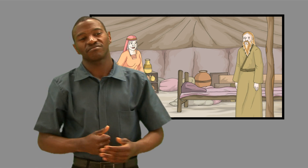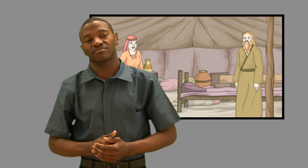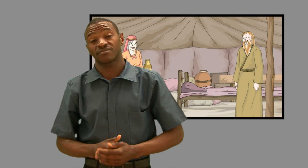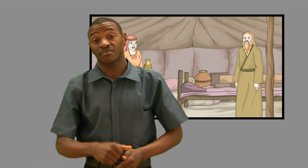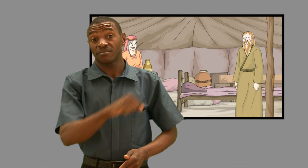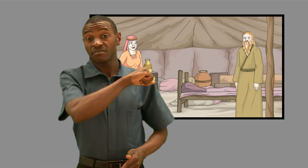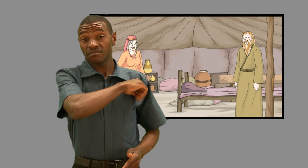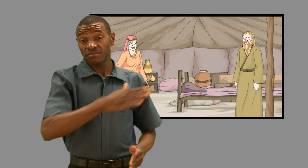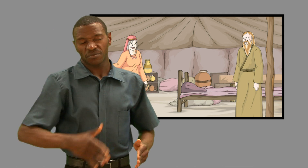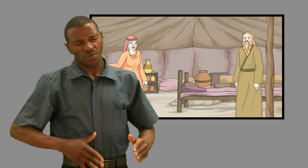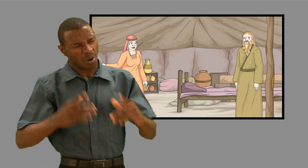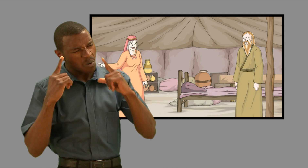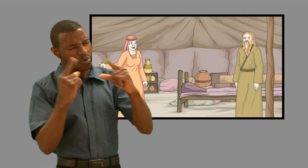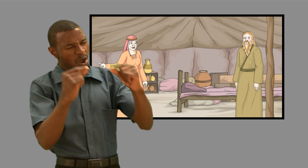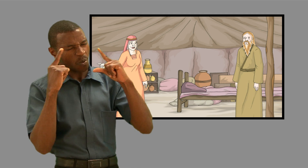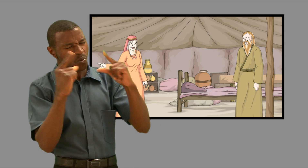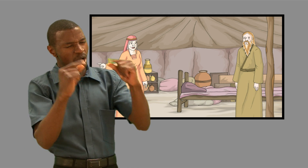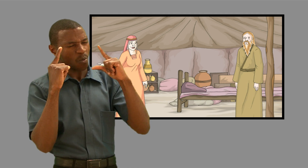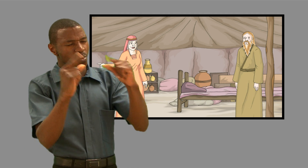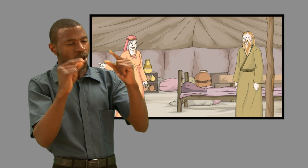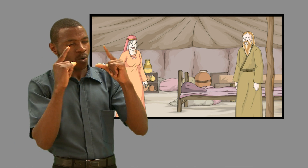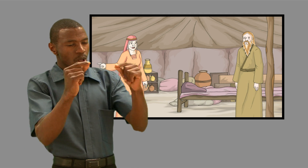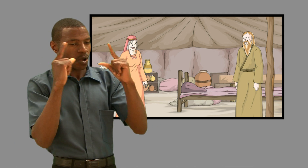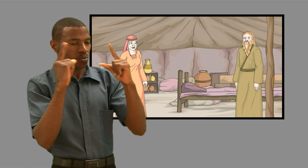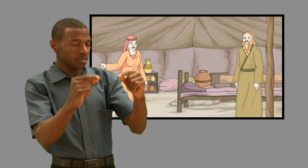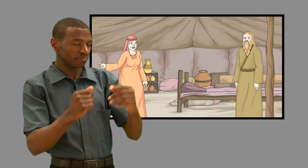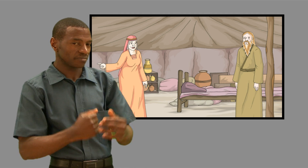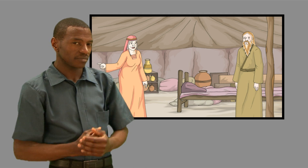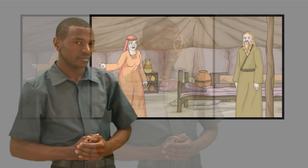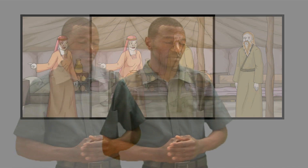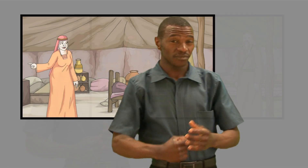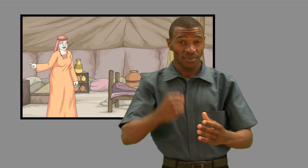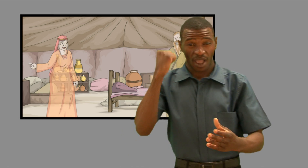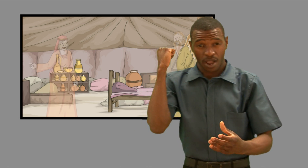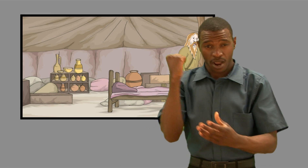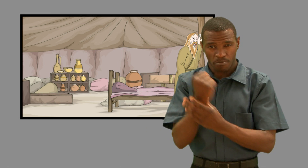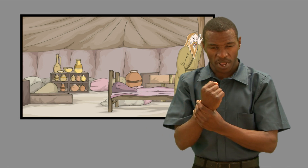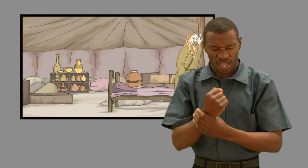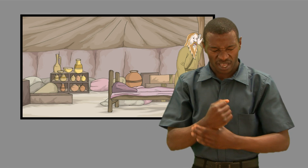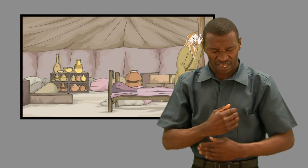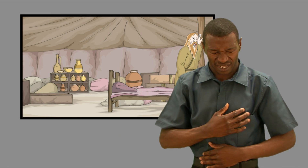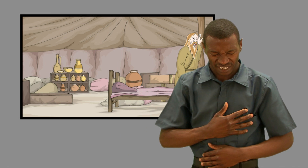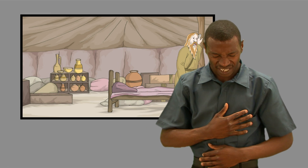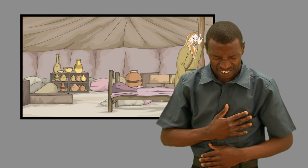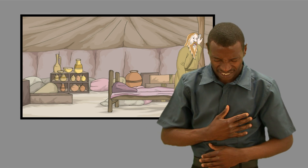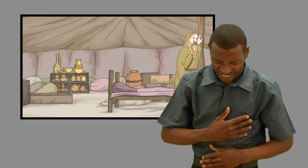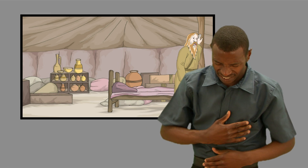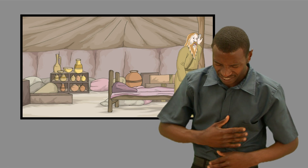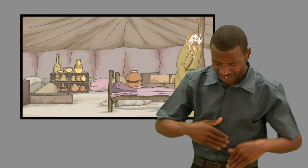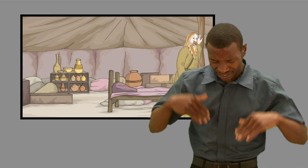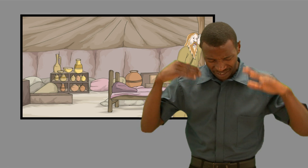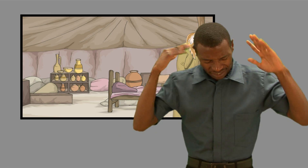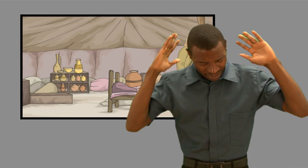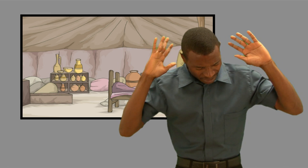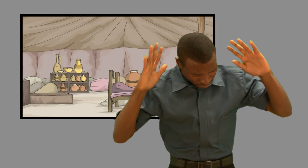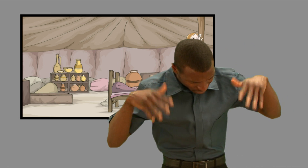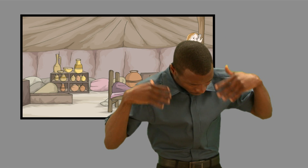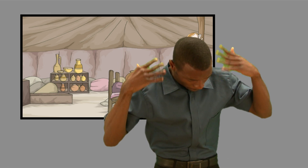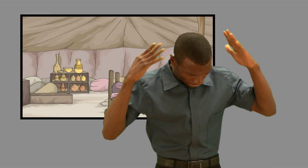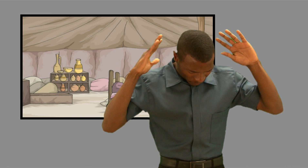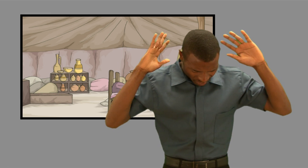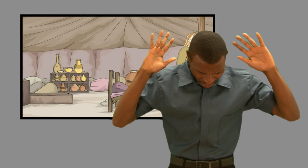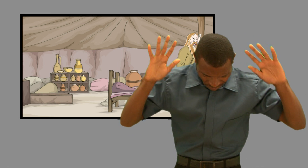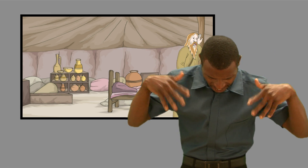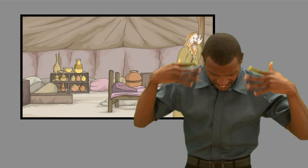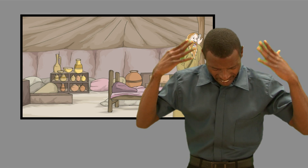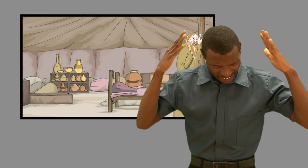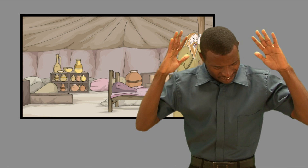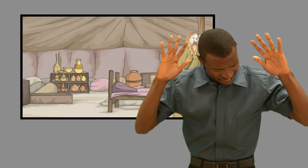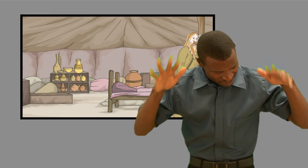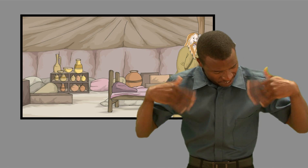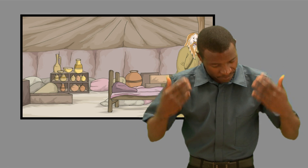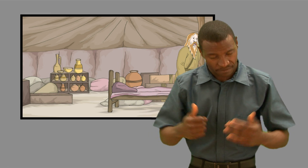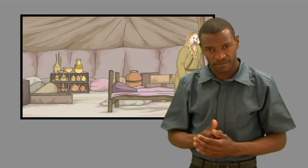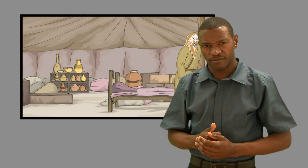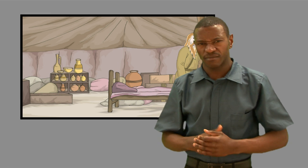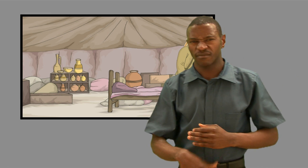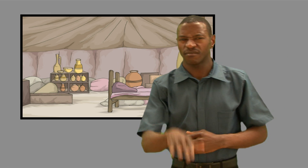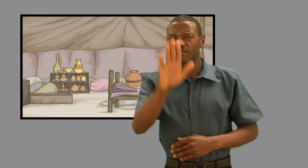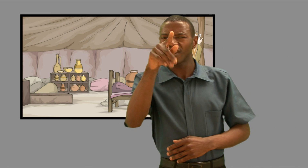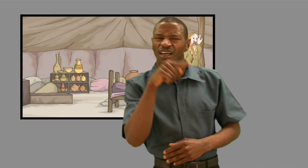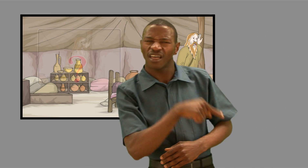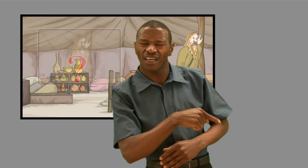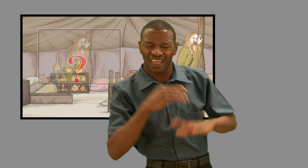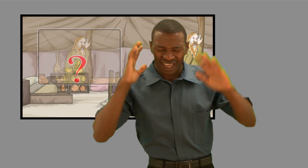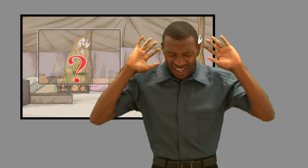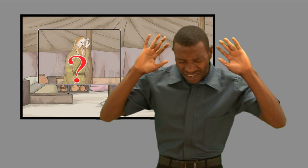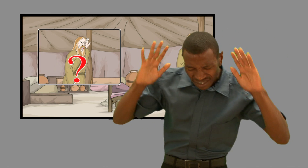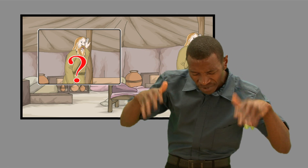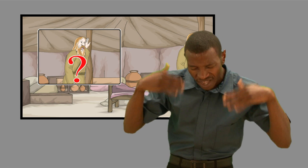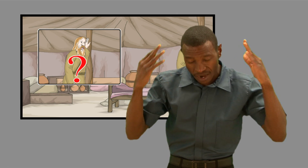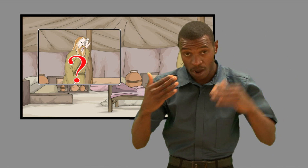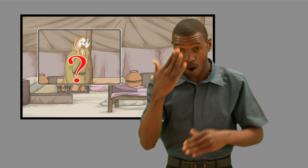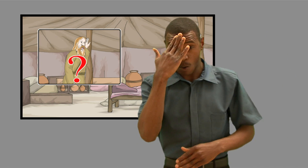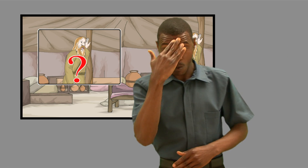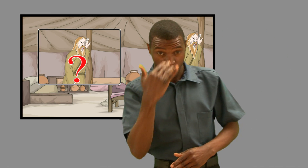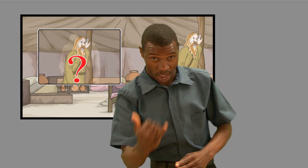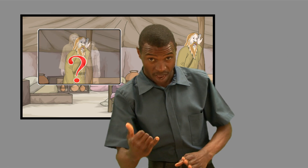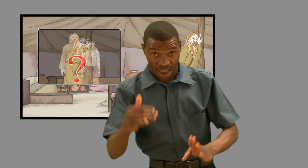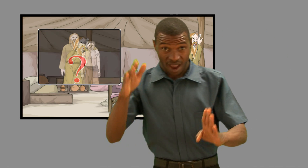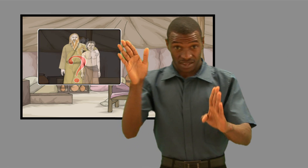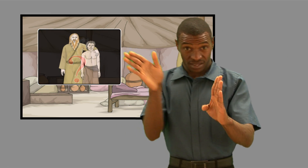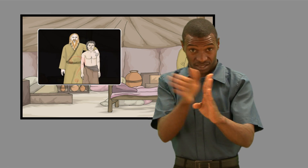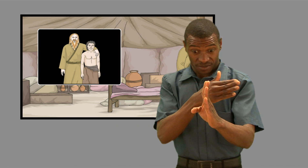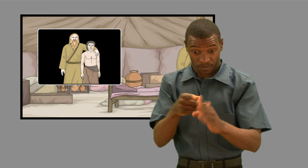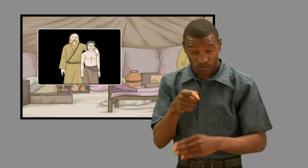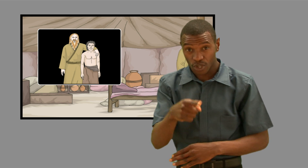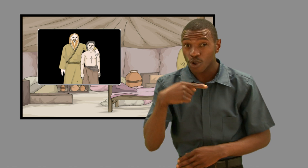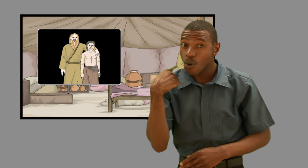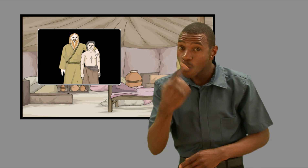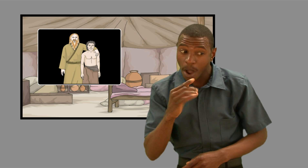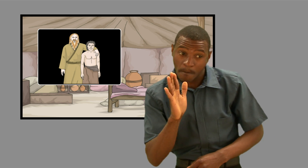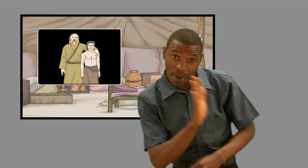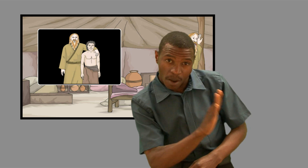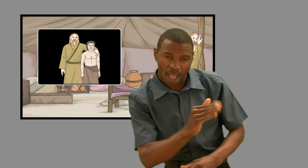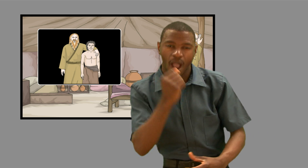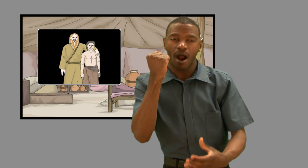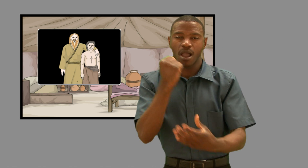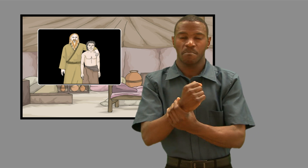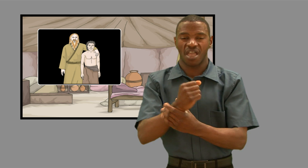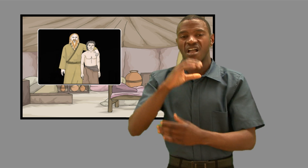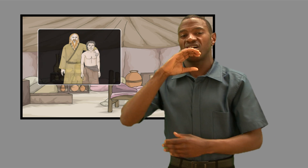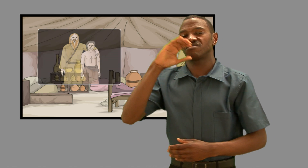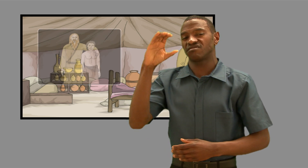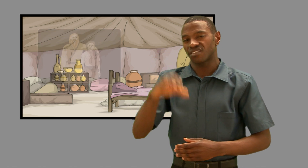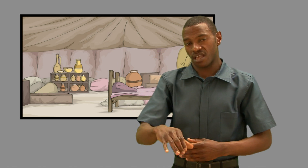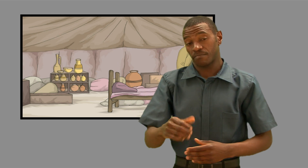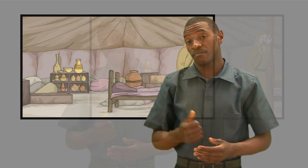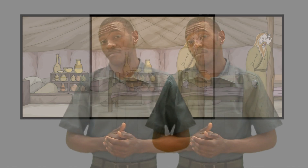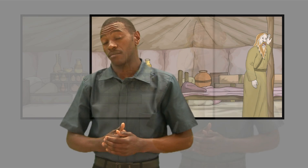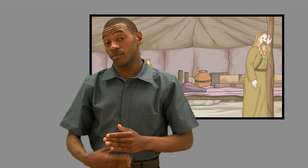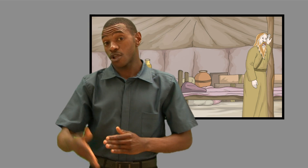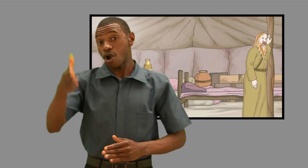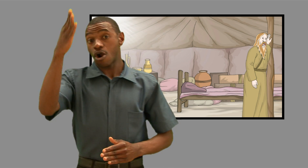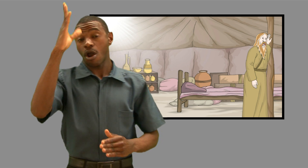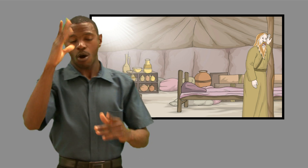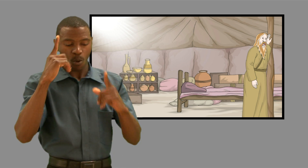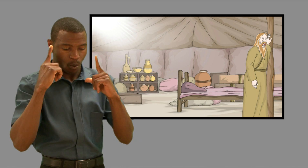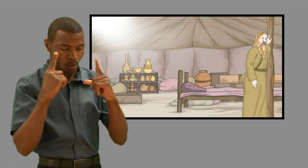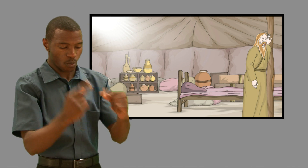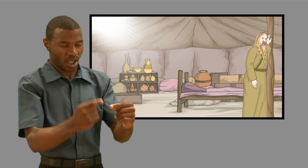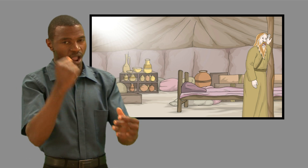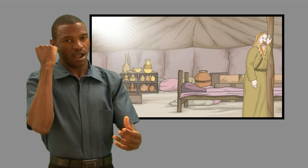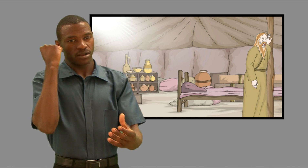Now this matter distressed Abraham greatly because it concerned his son Ishmael.